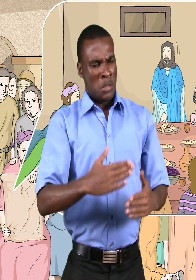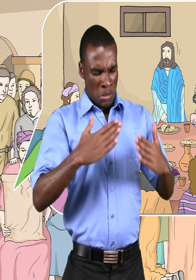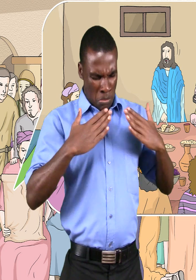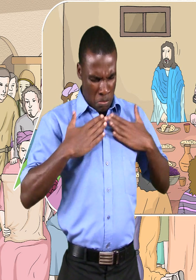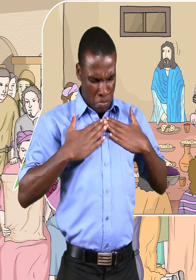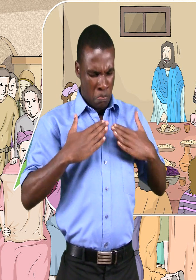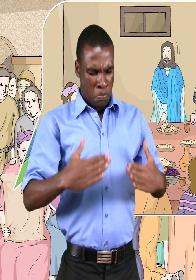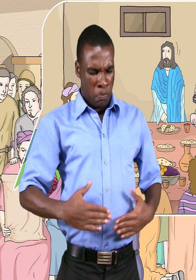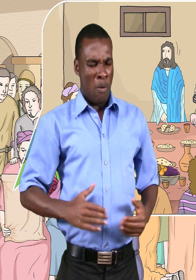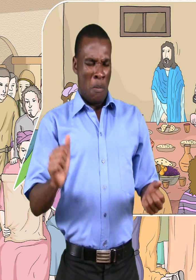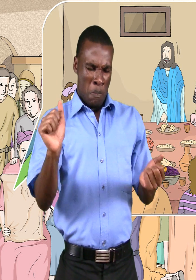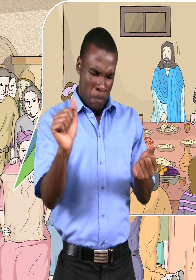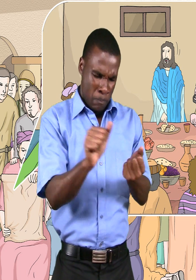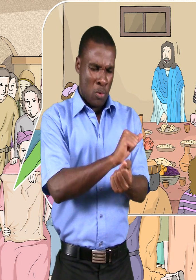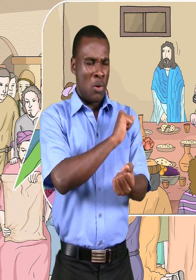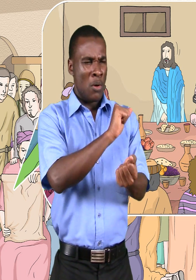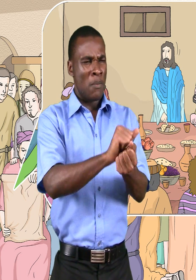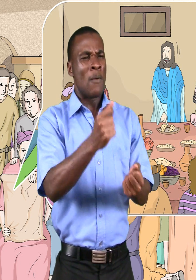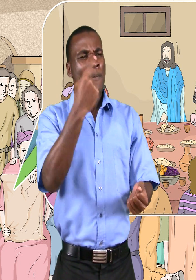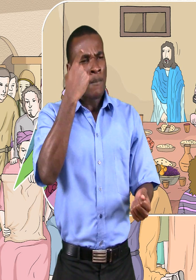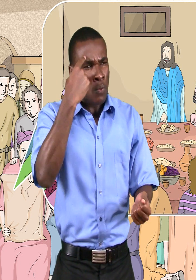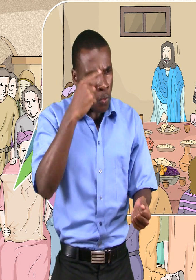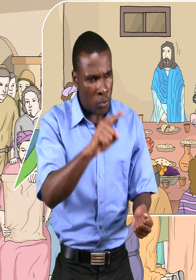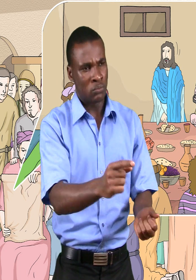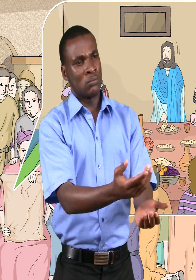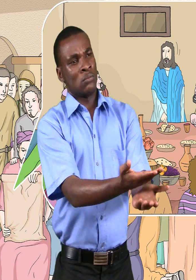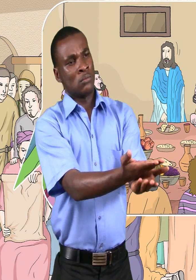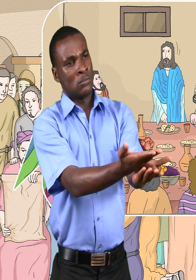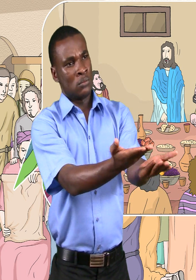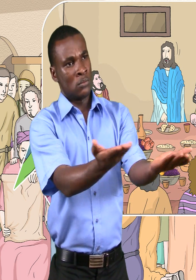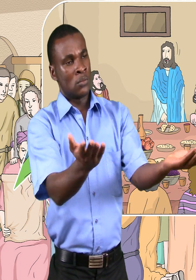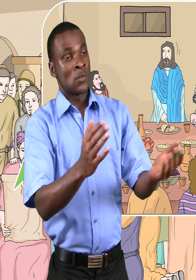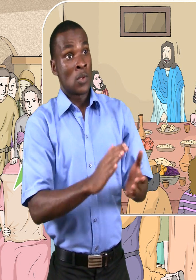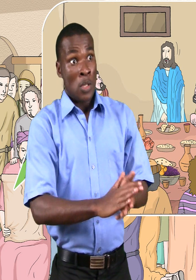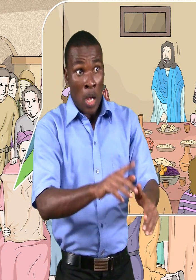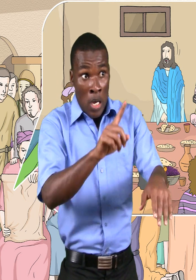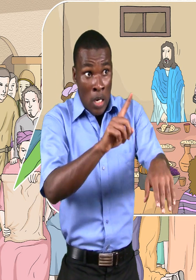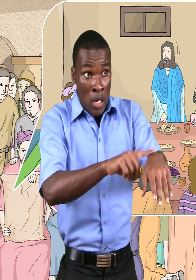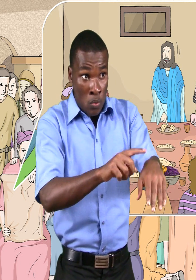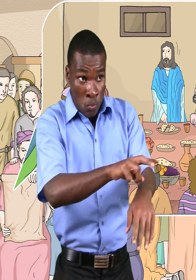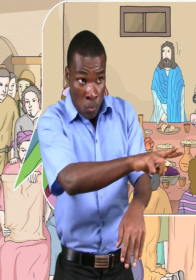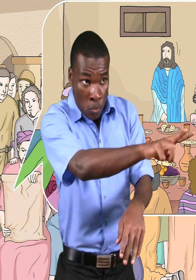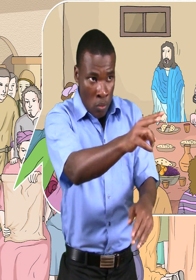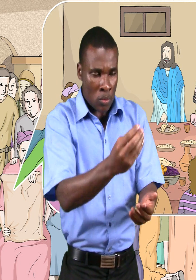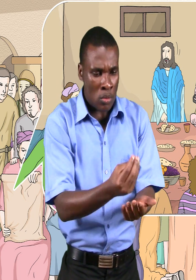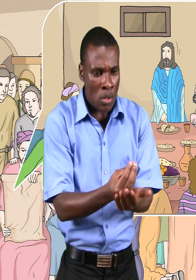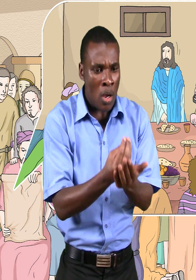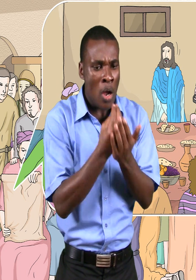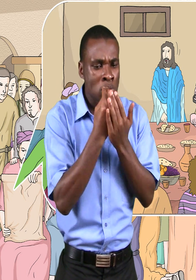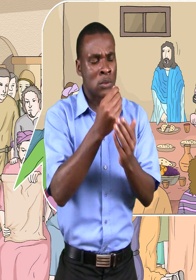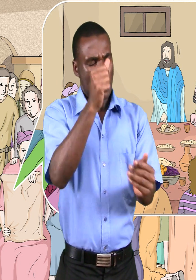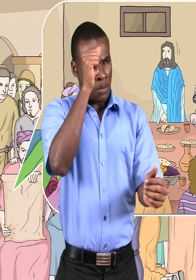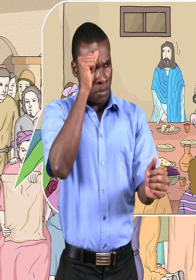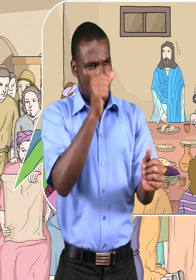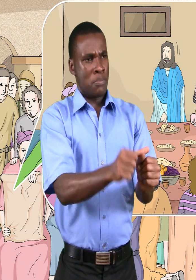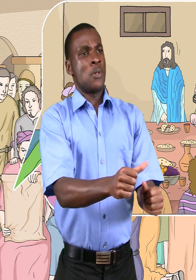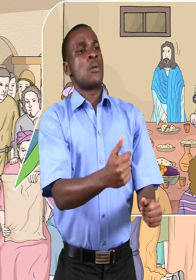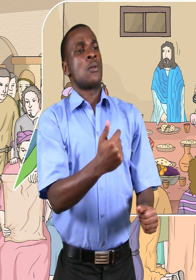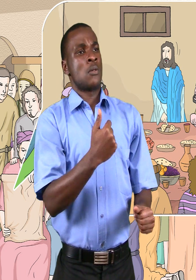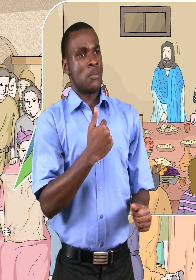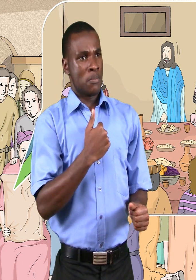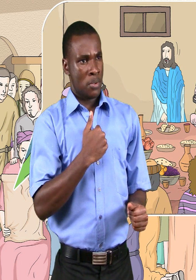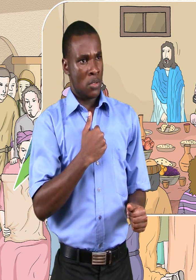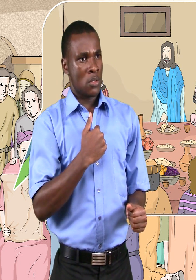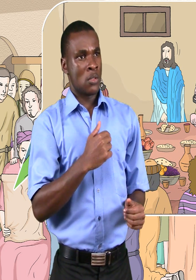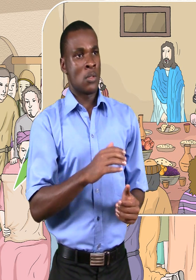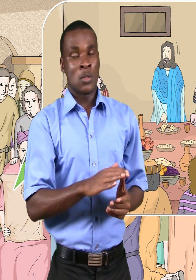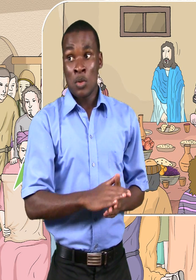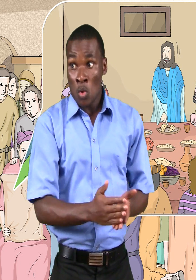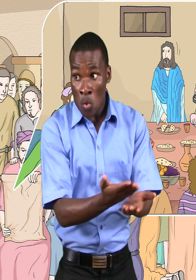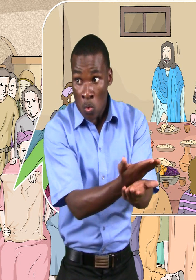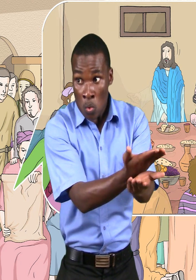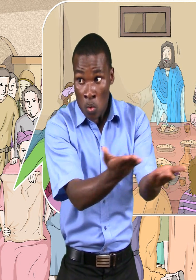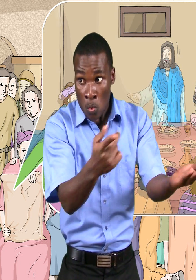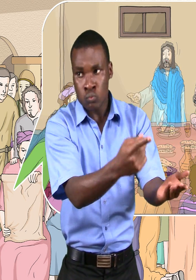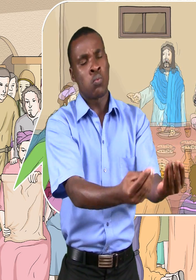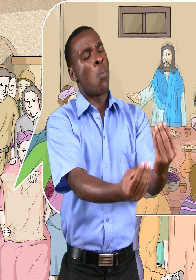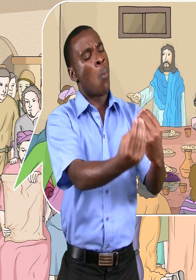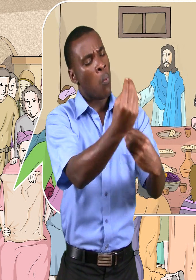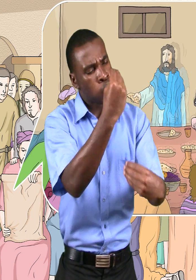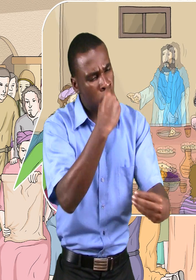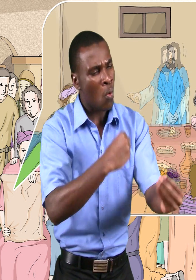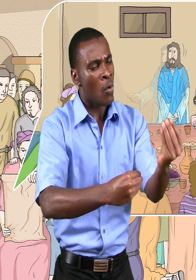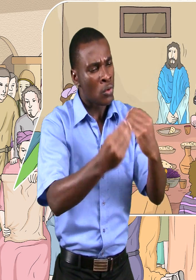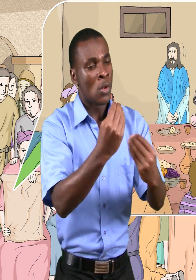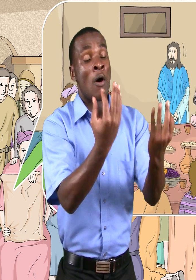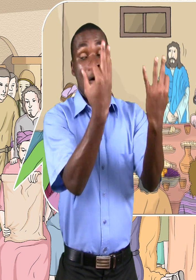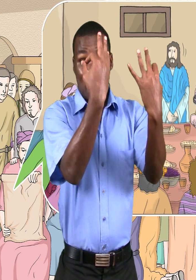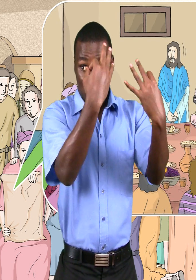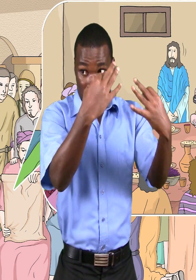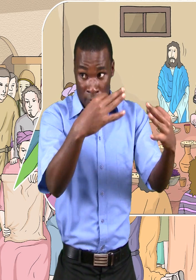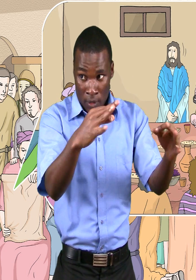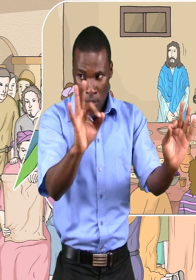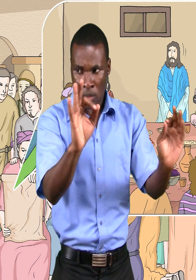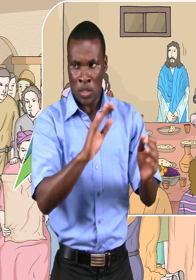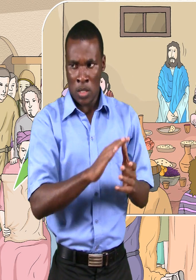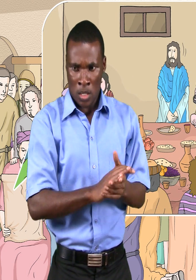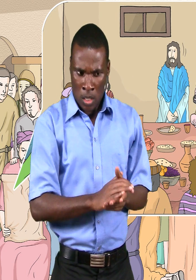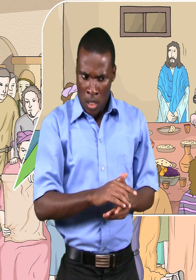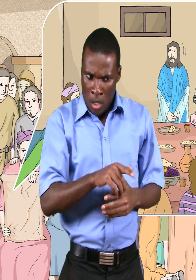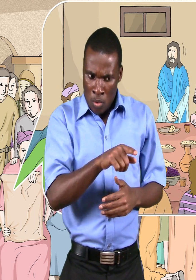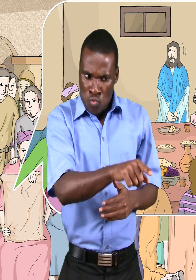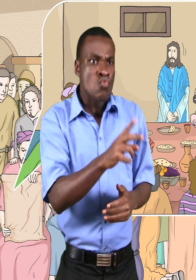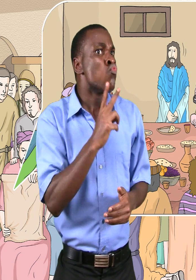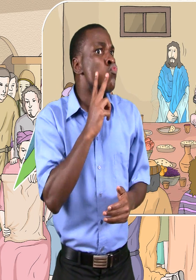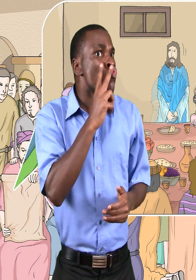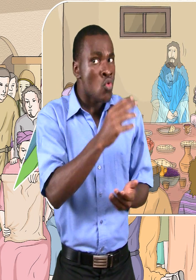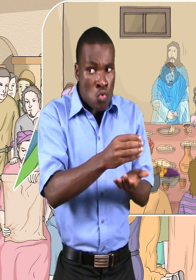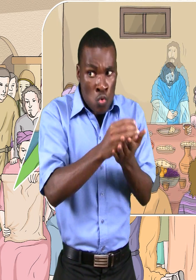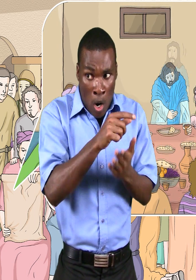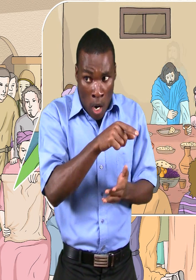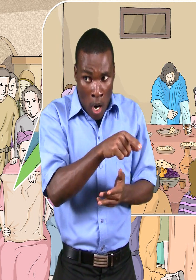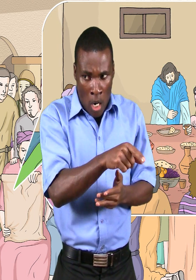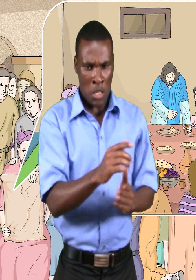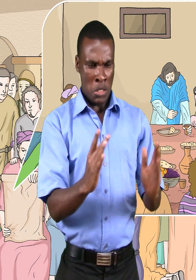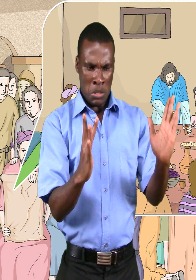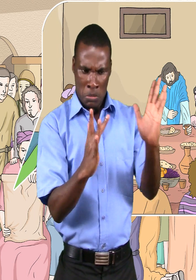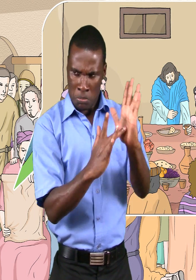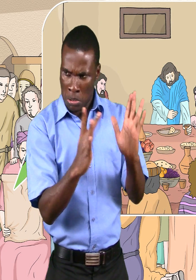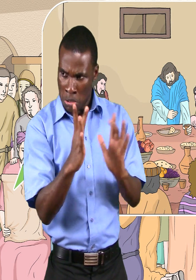do this in remembrance of Me.”